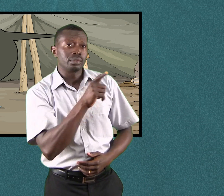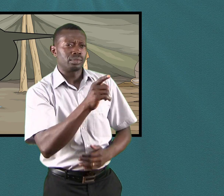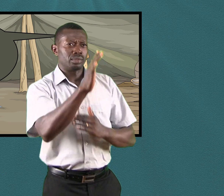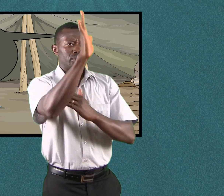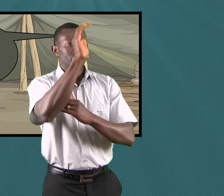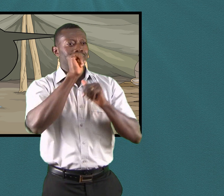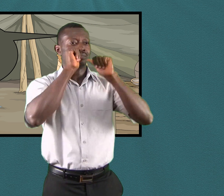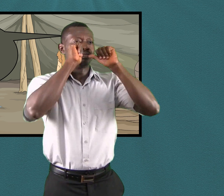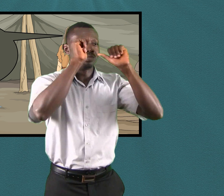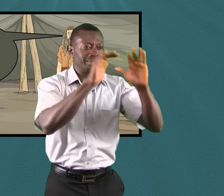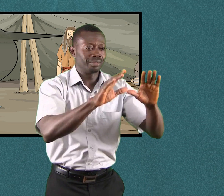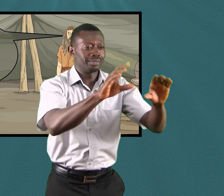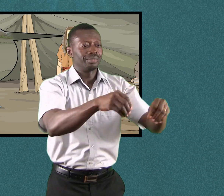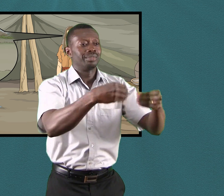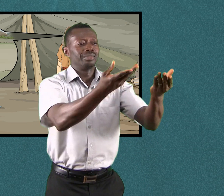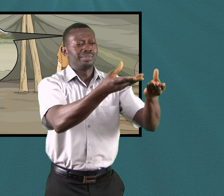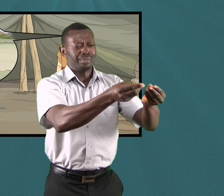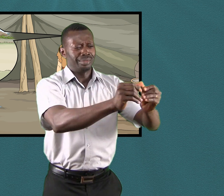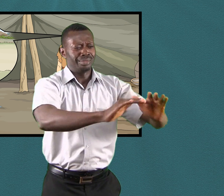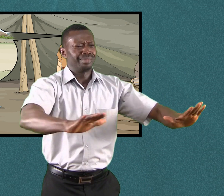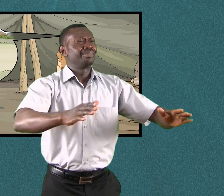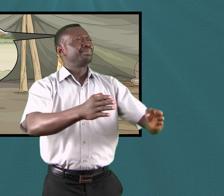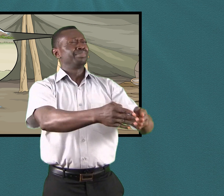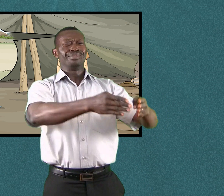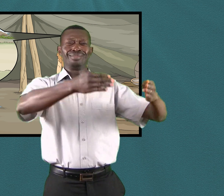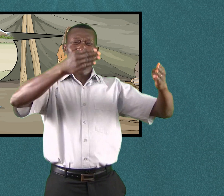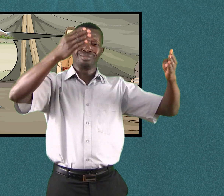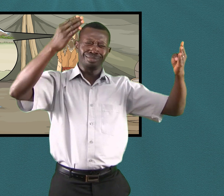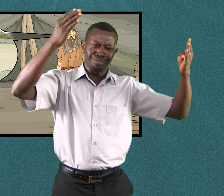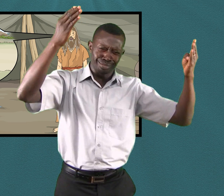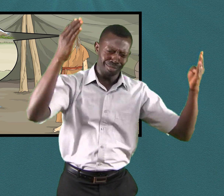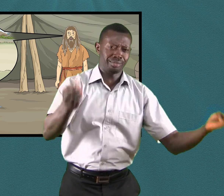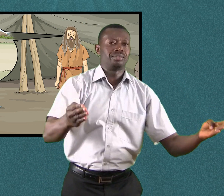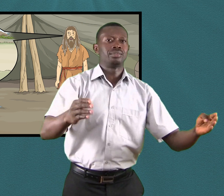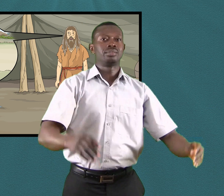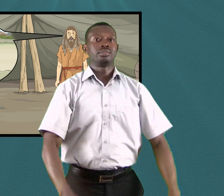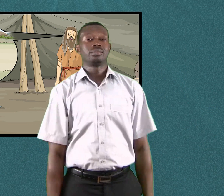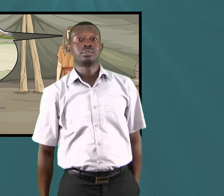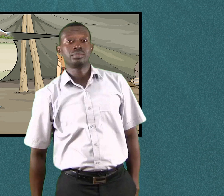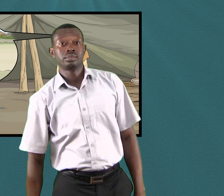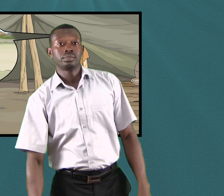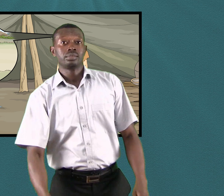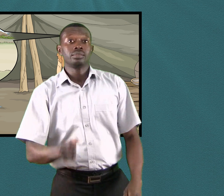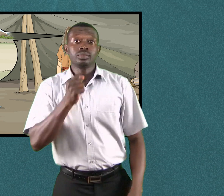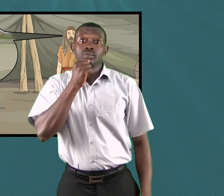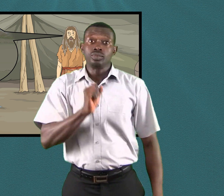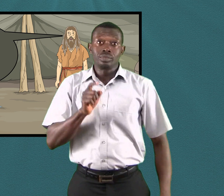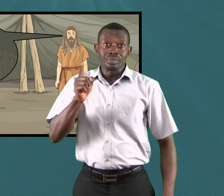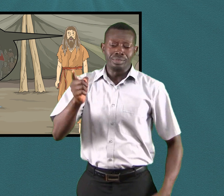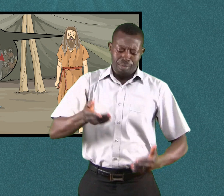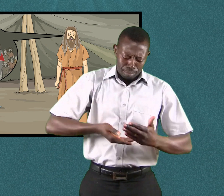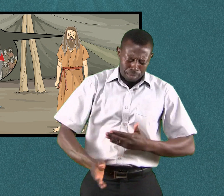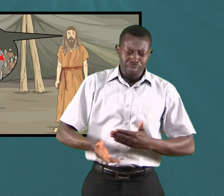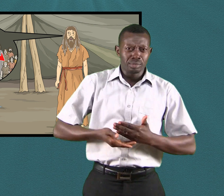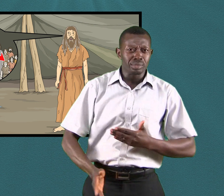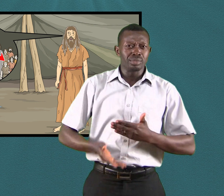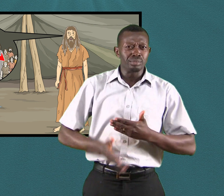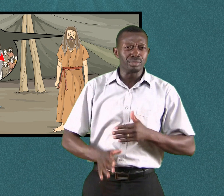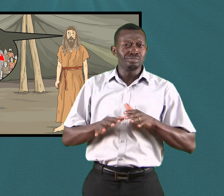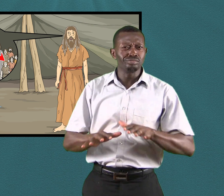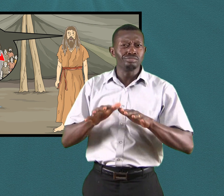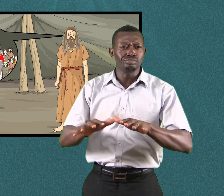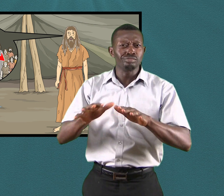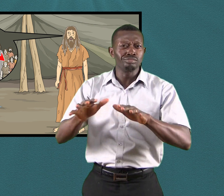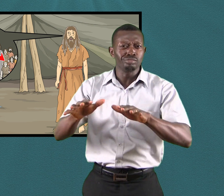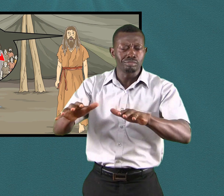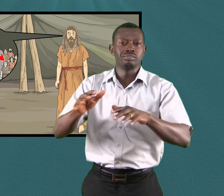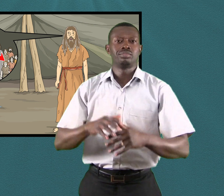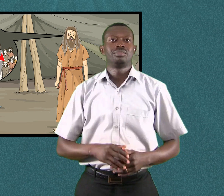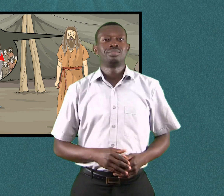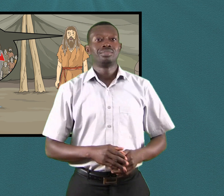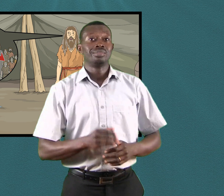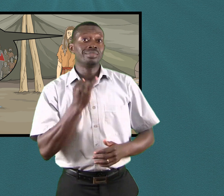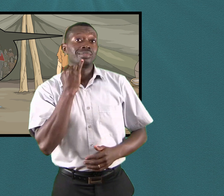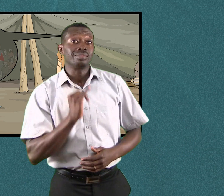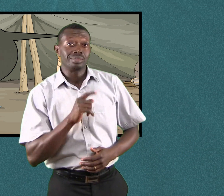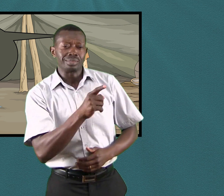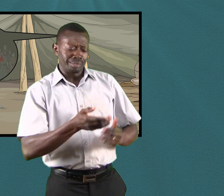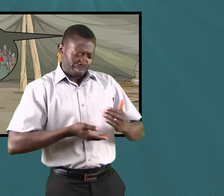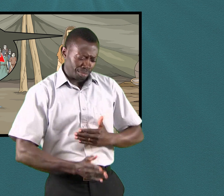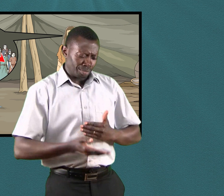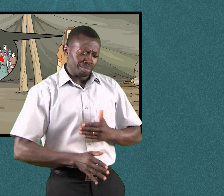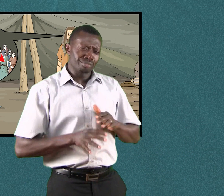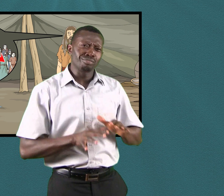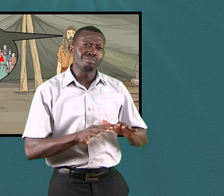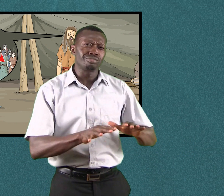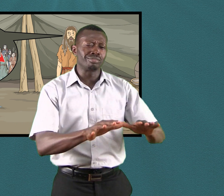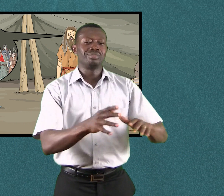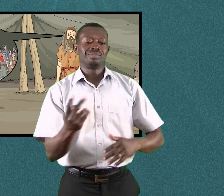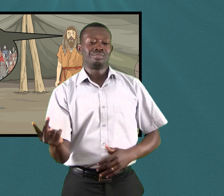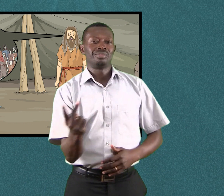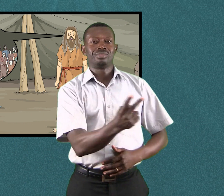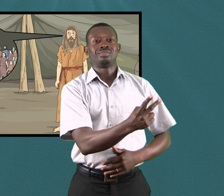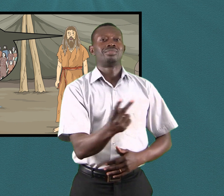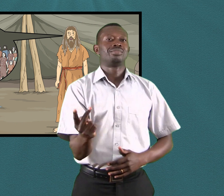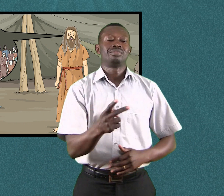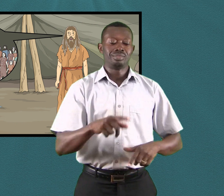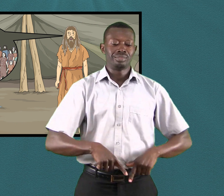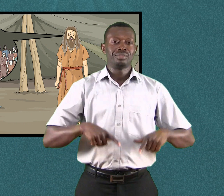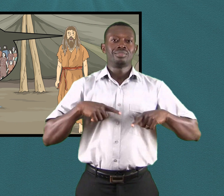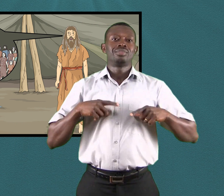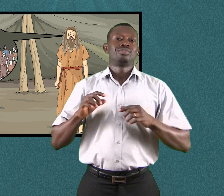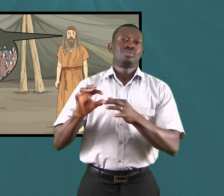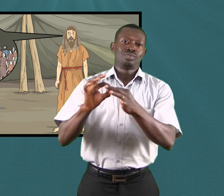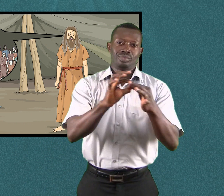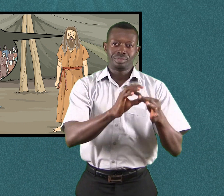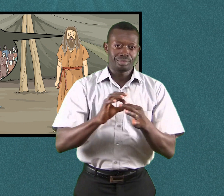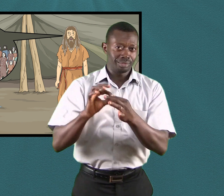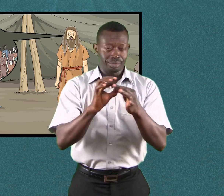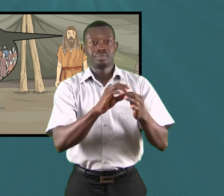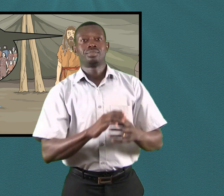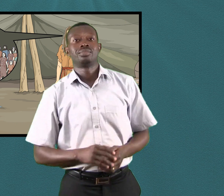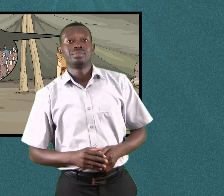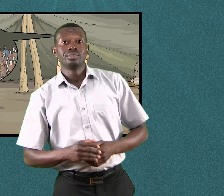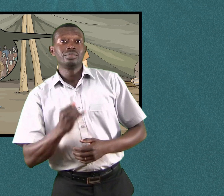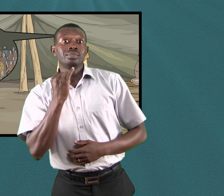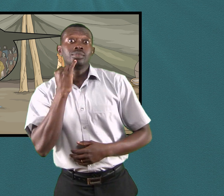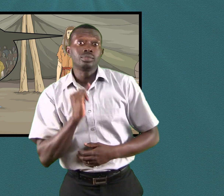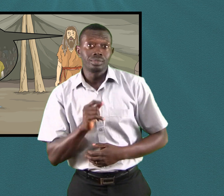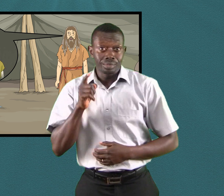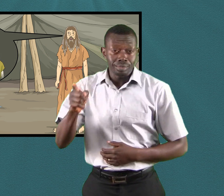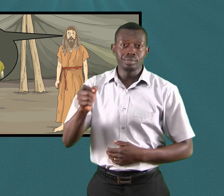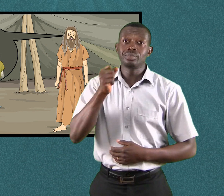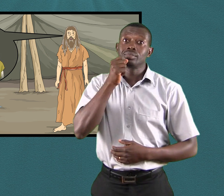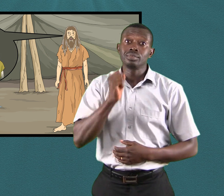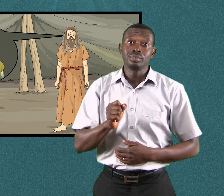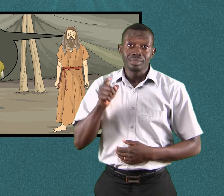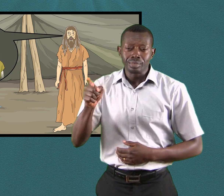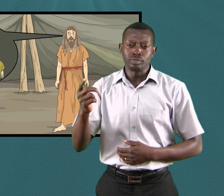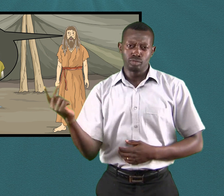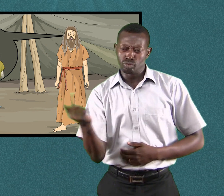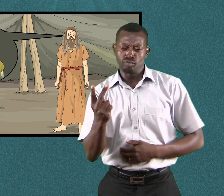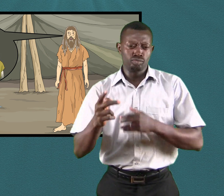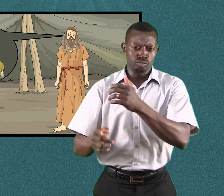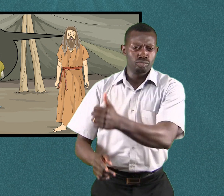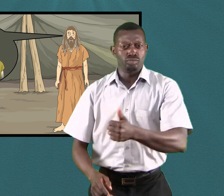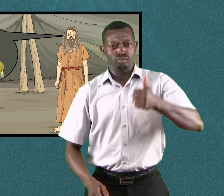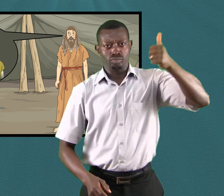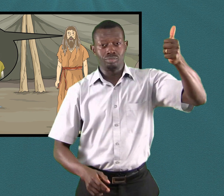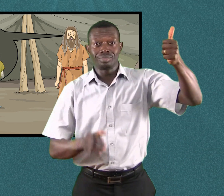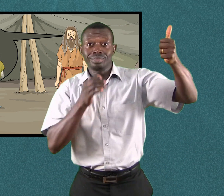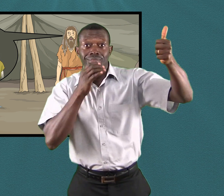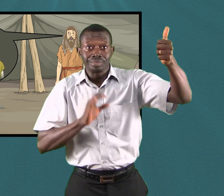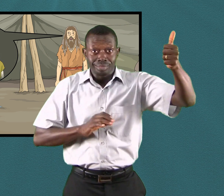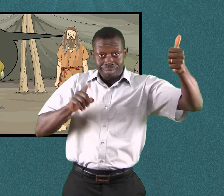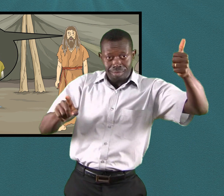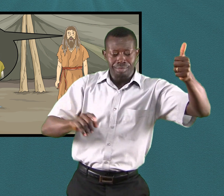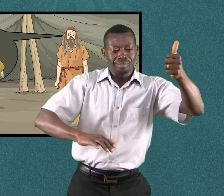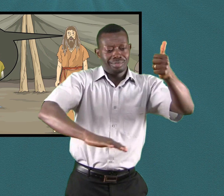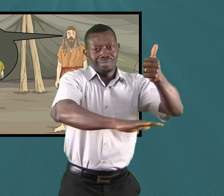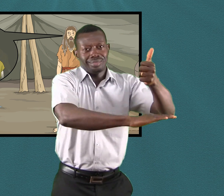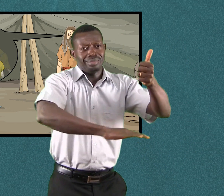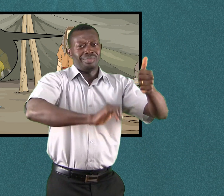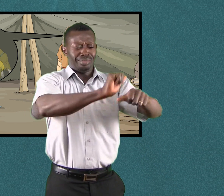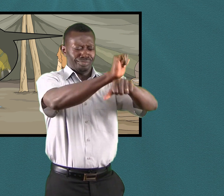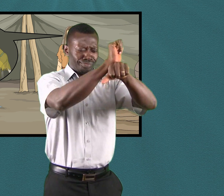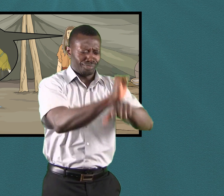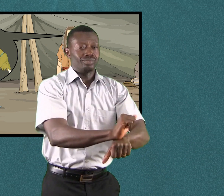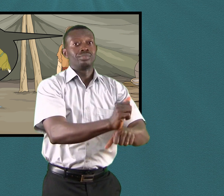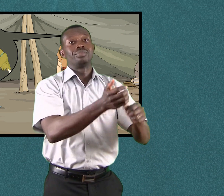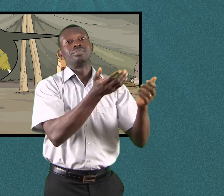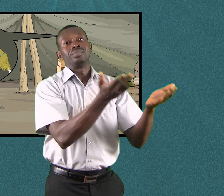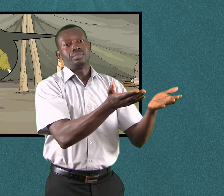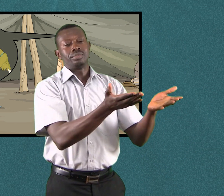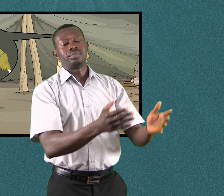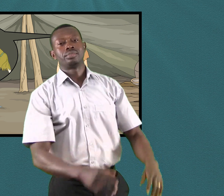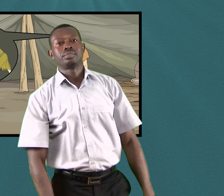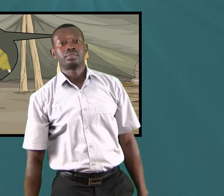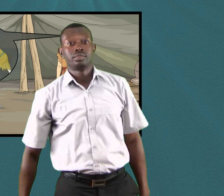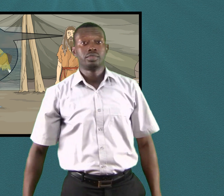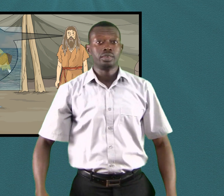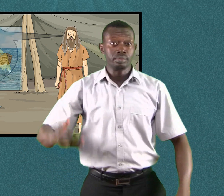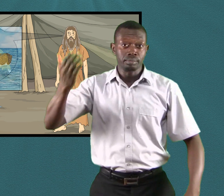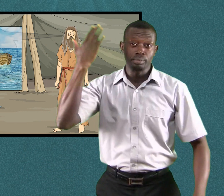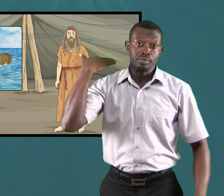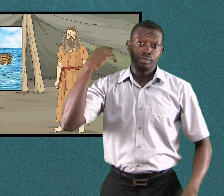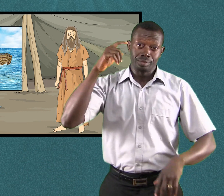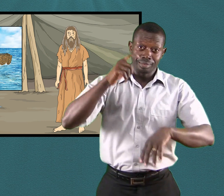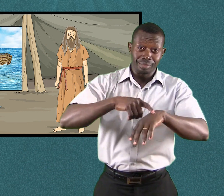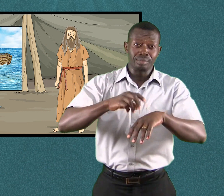May God expand the territory of Japheth; may he dwell in the tents of Shem, and may Canaan be his servant.”